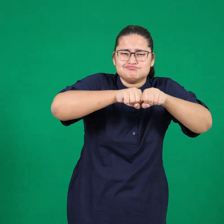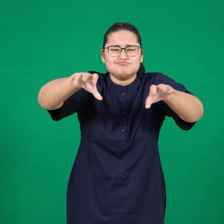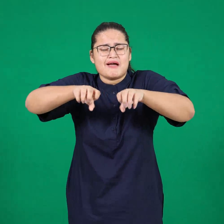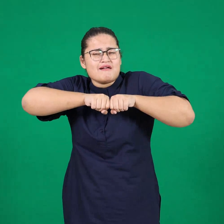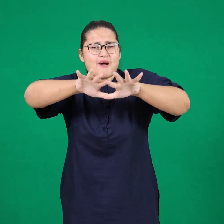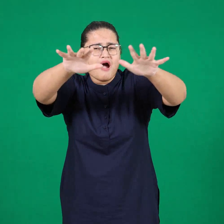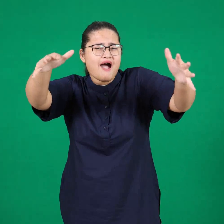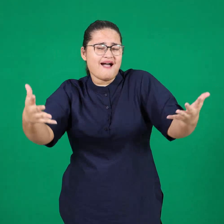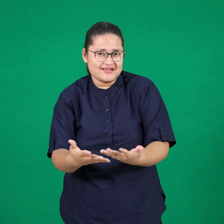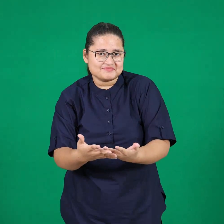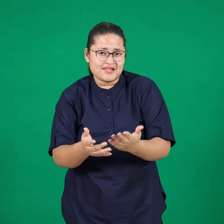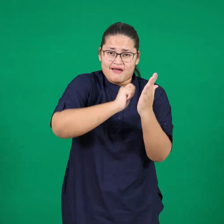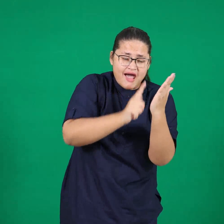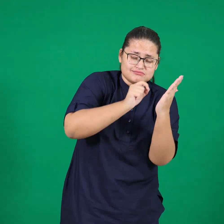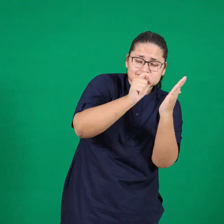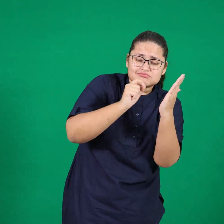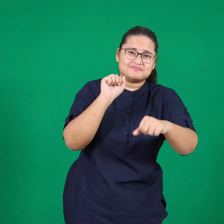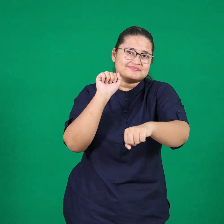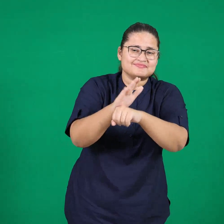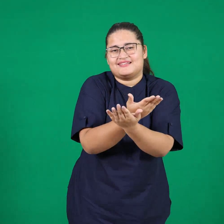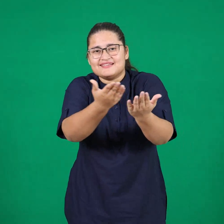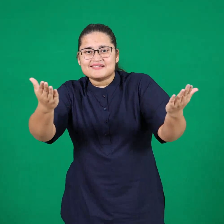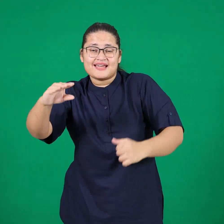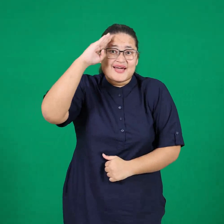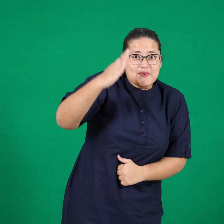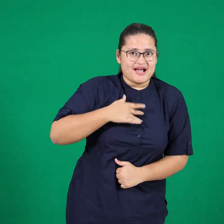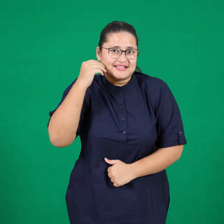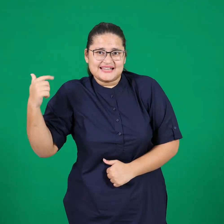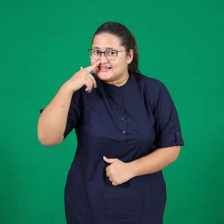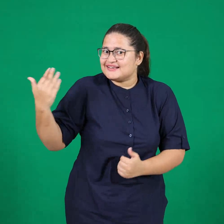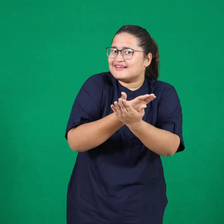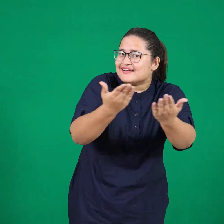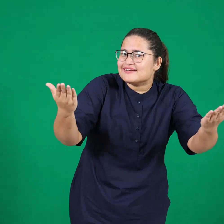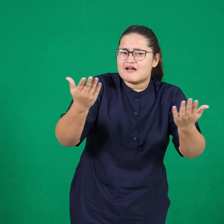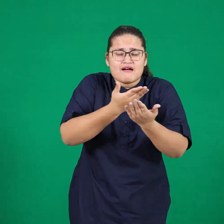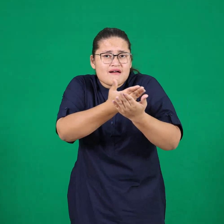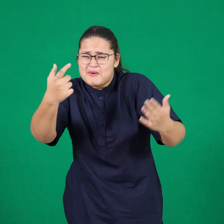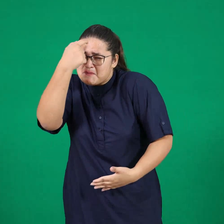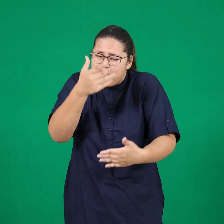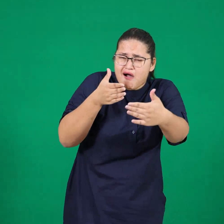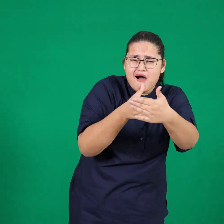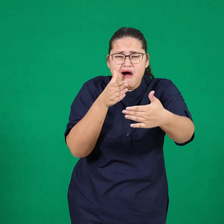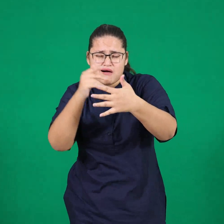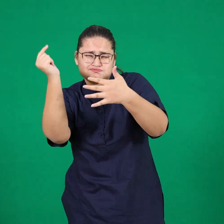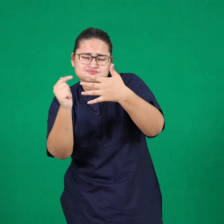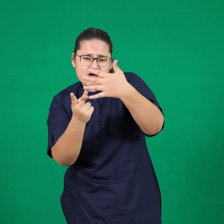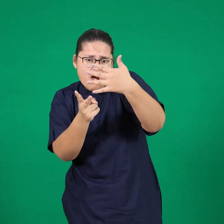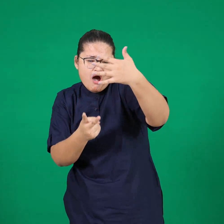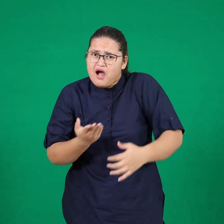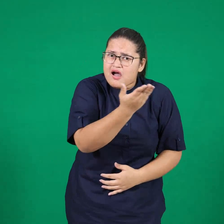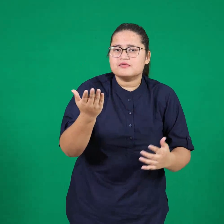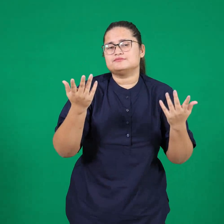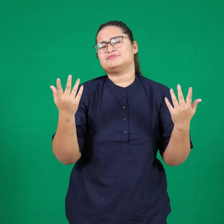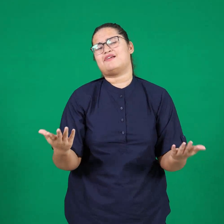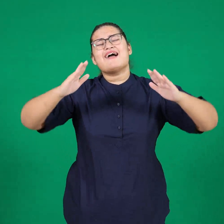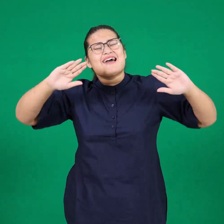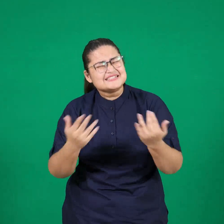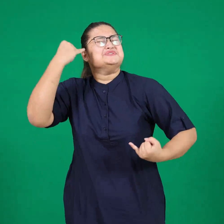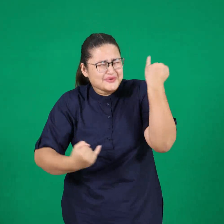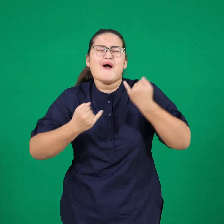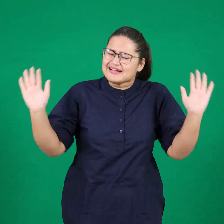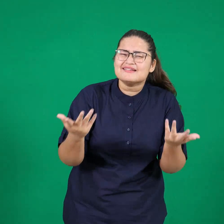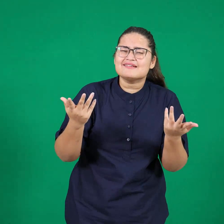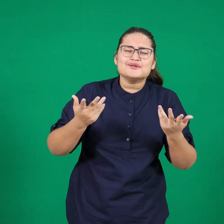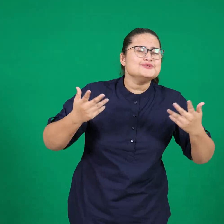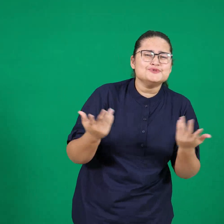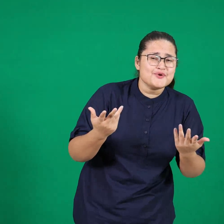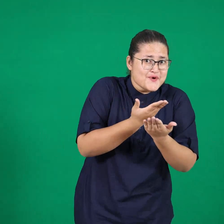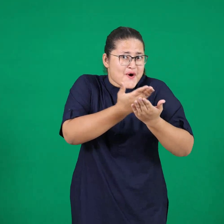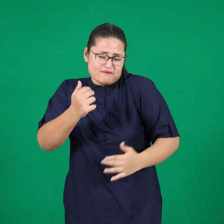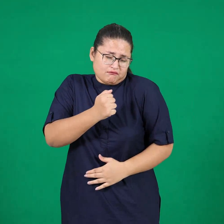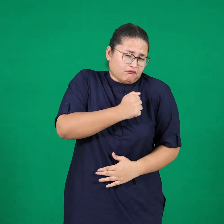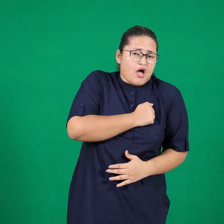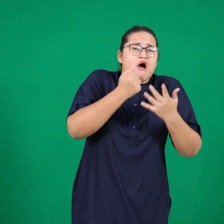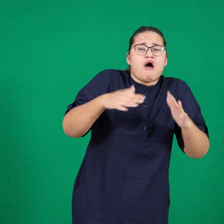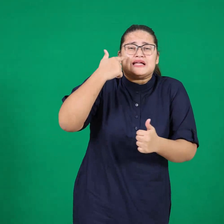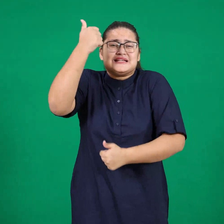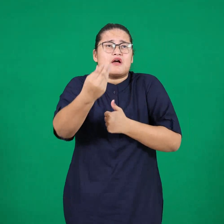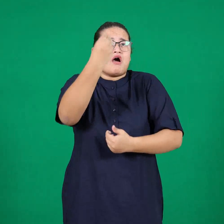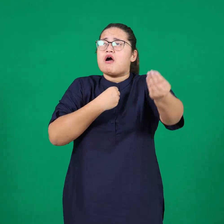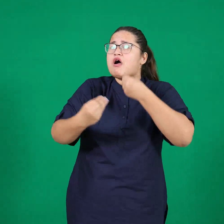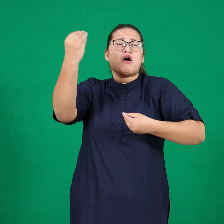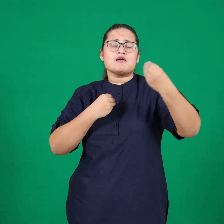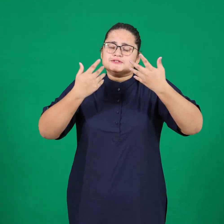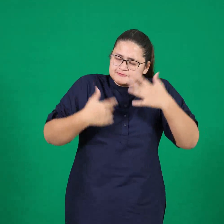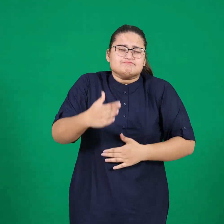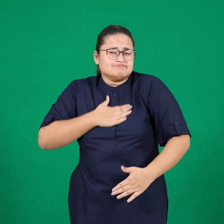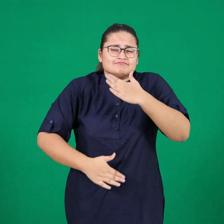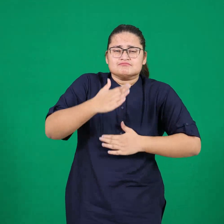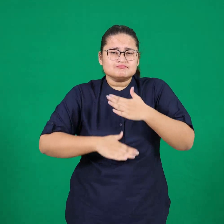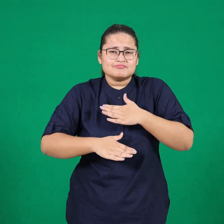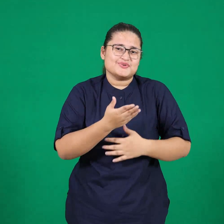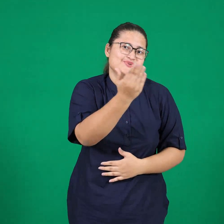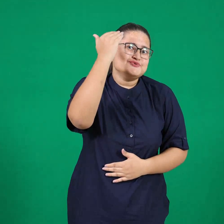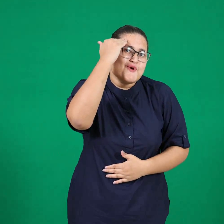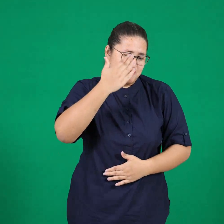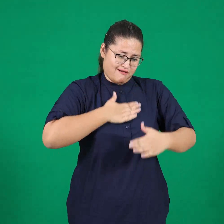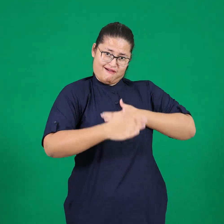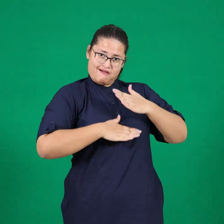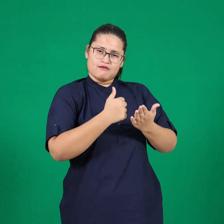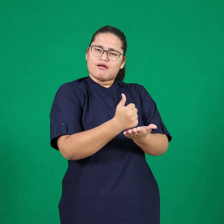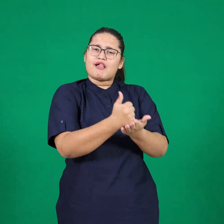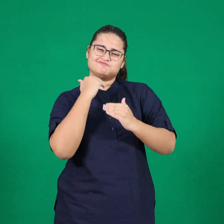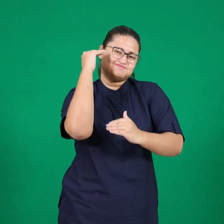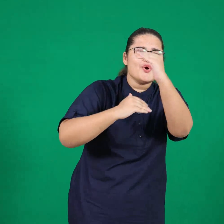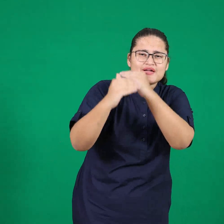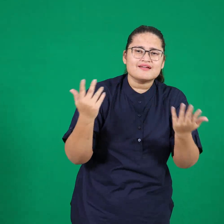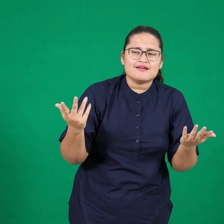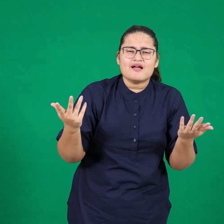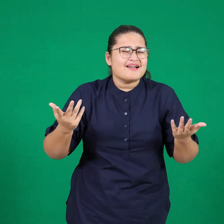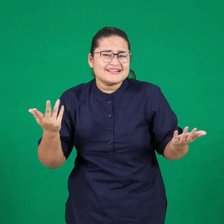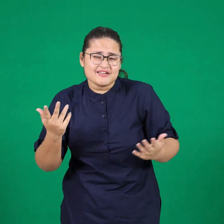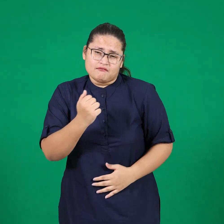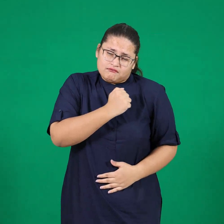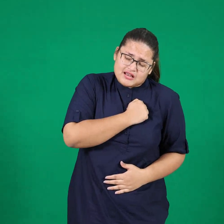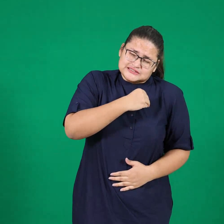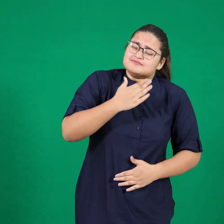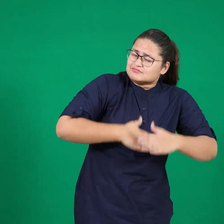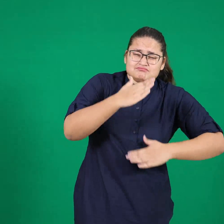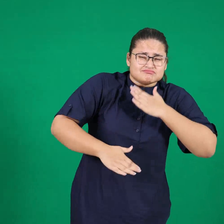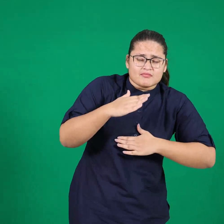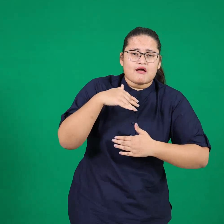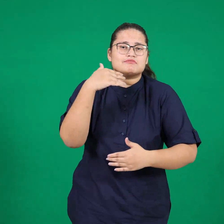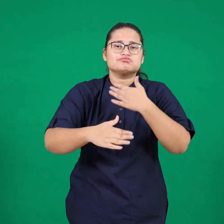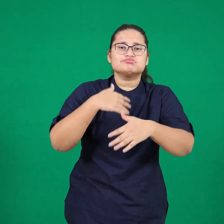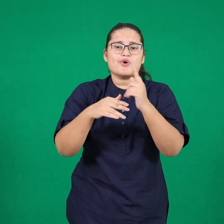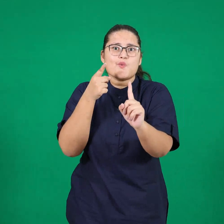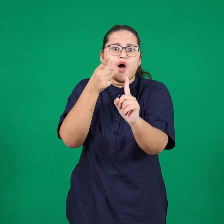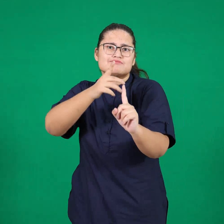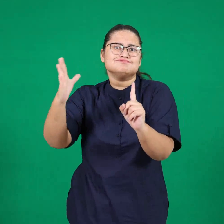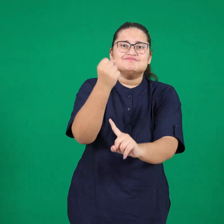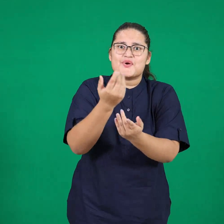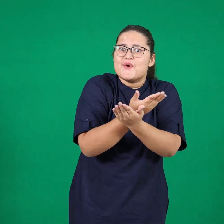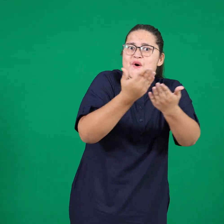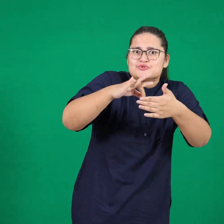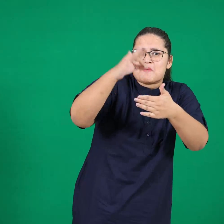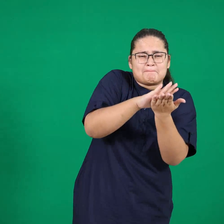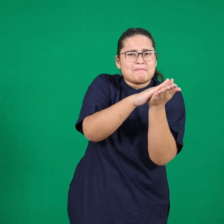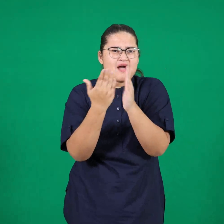Consider it pure joy, my brothers, when you encounter trials of many kinds, because you know that the testing of your faith develops perseverance.